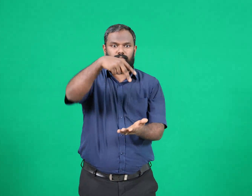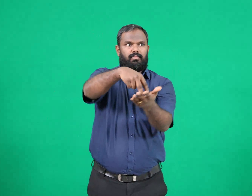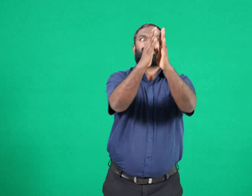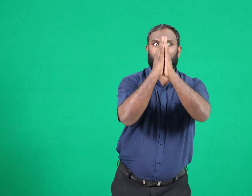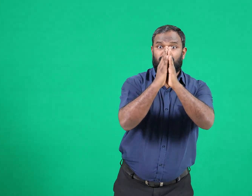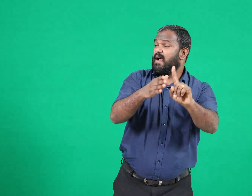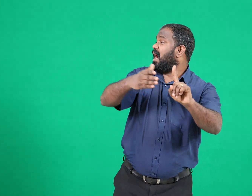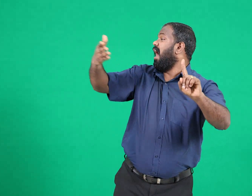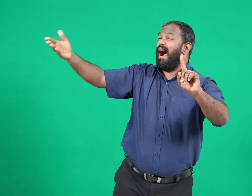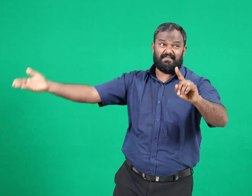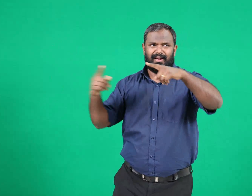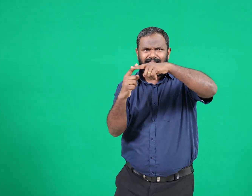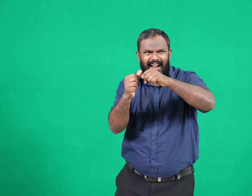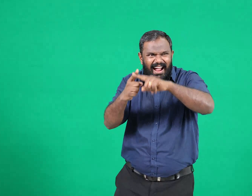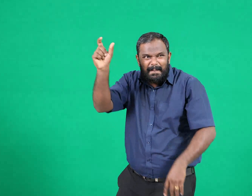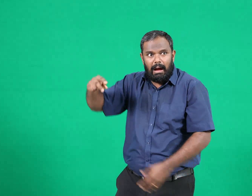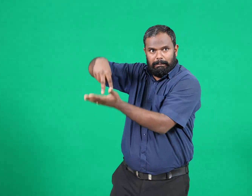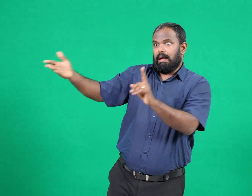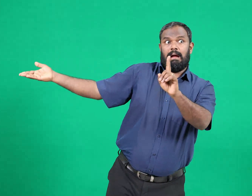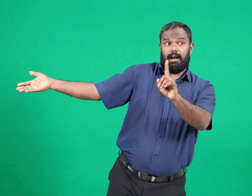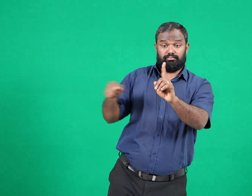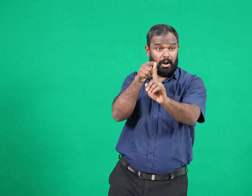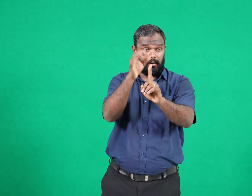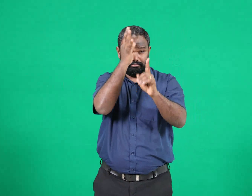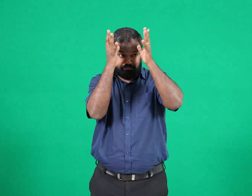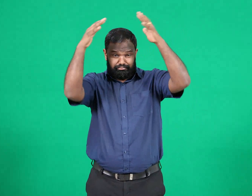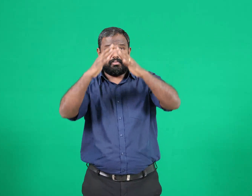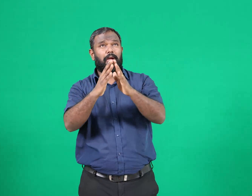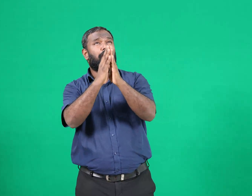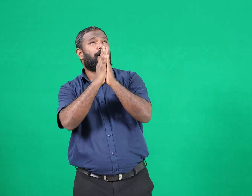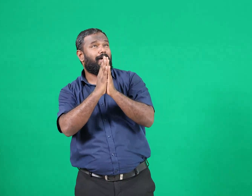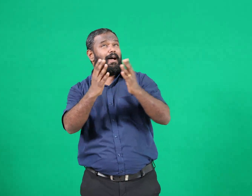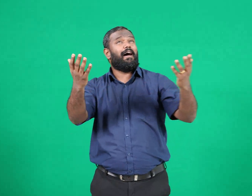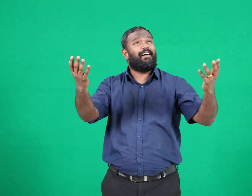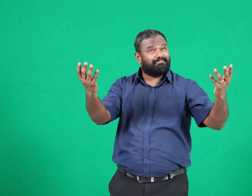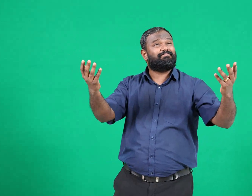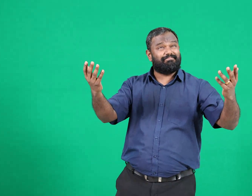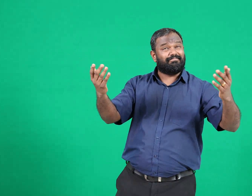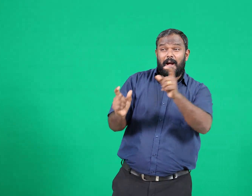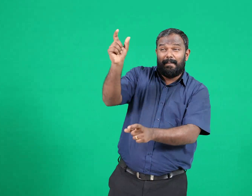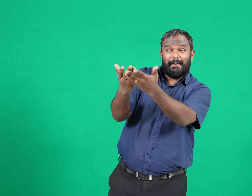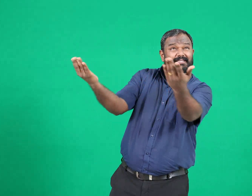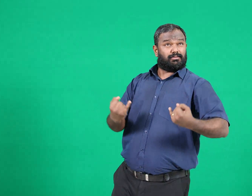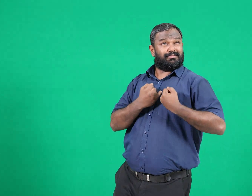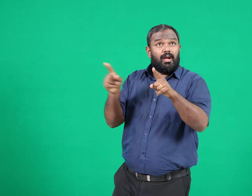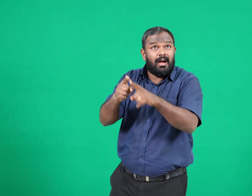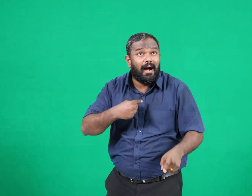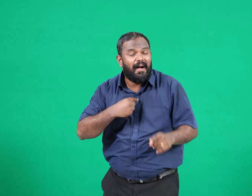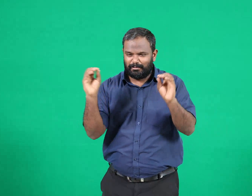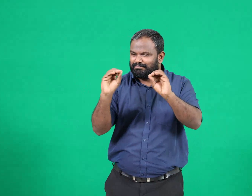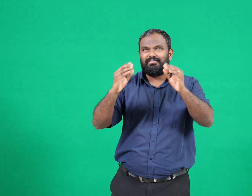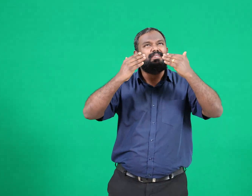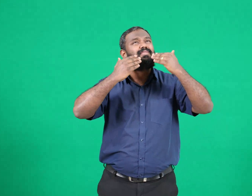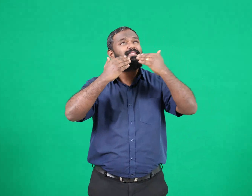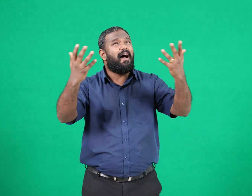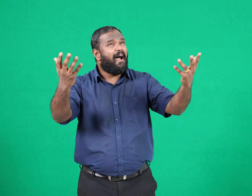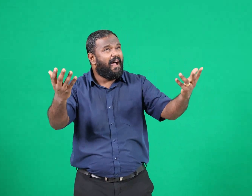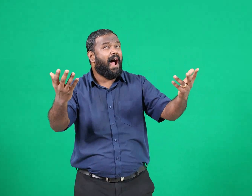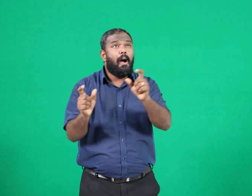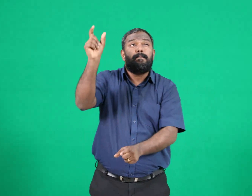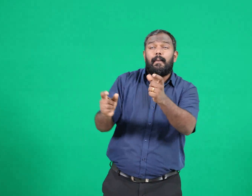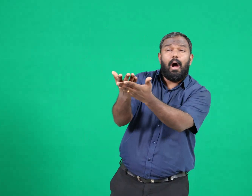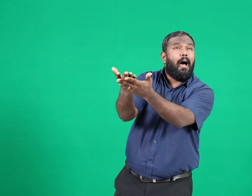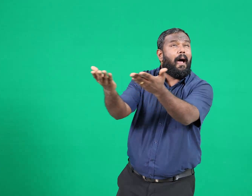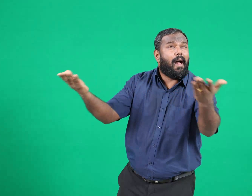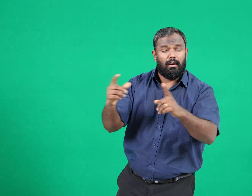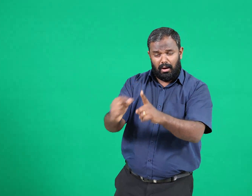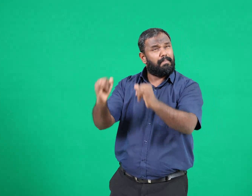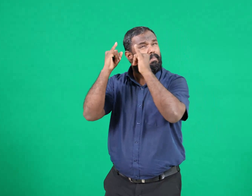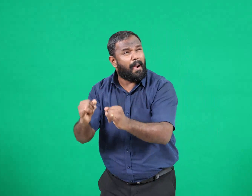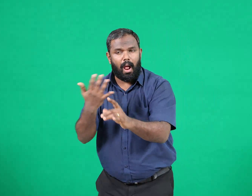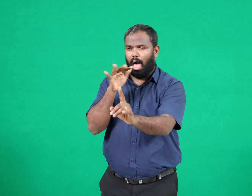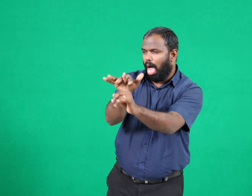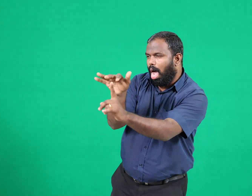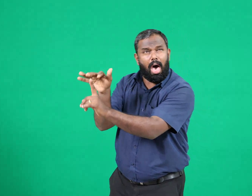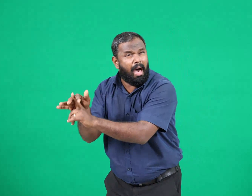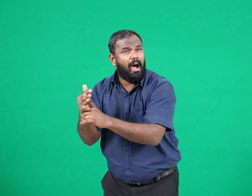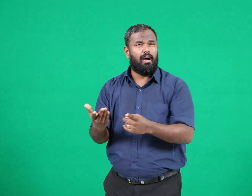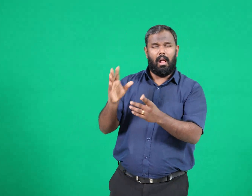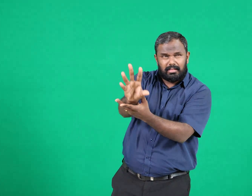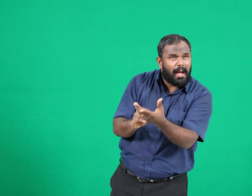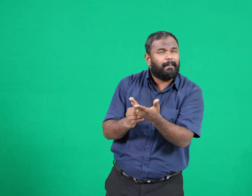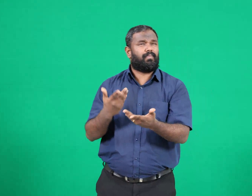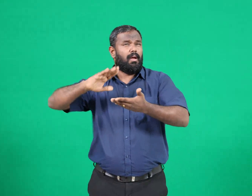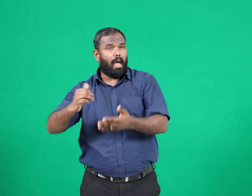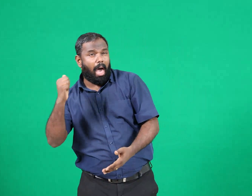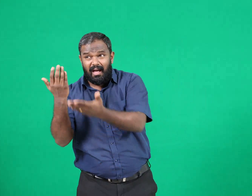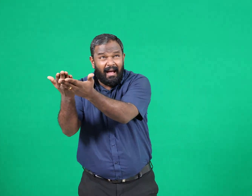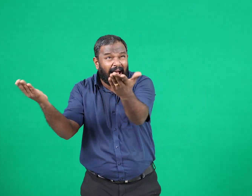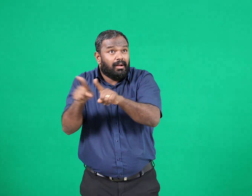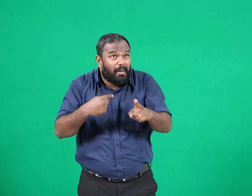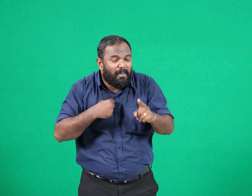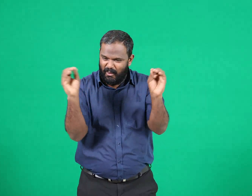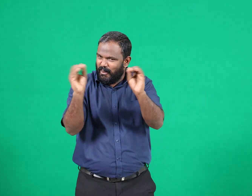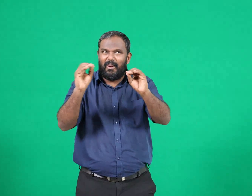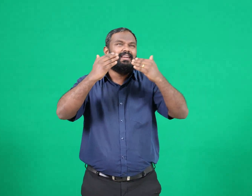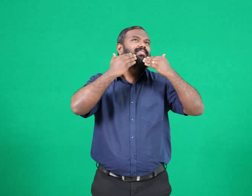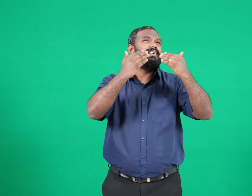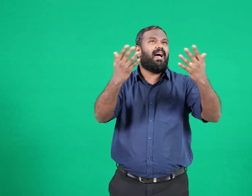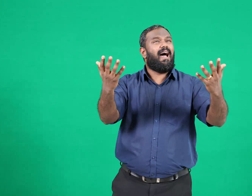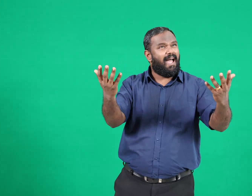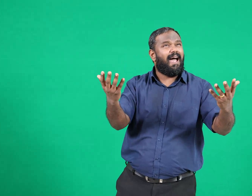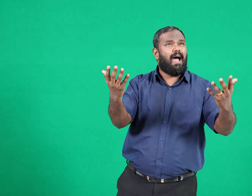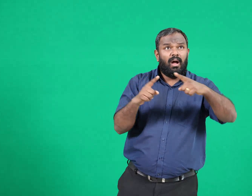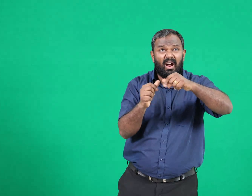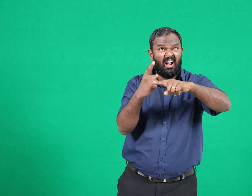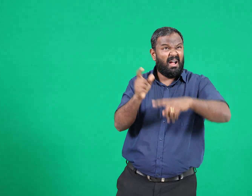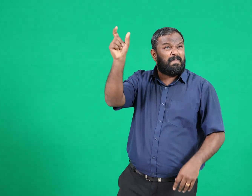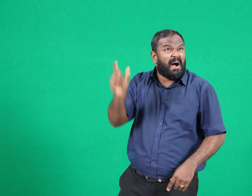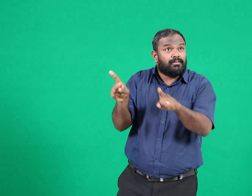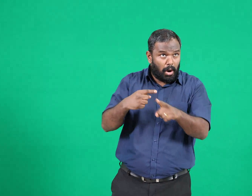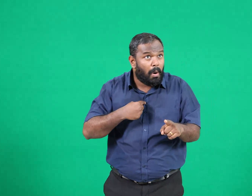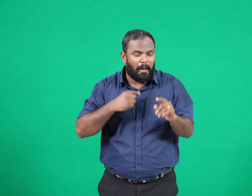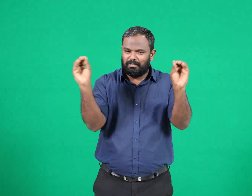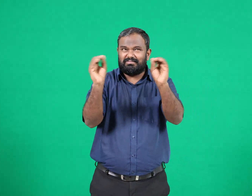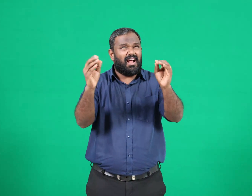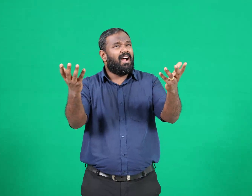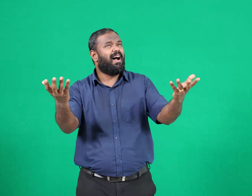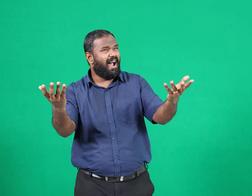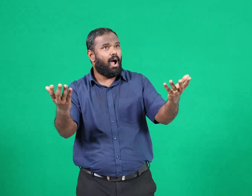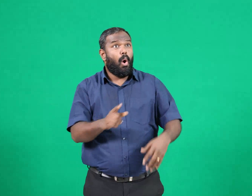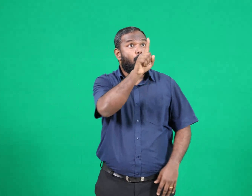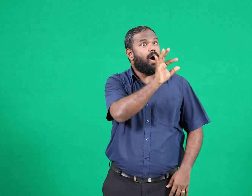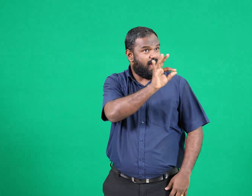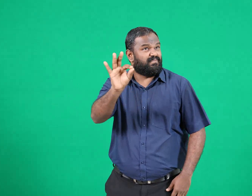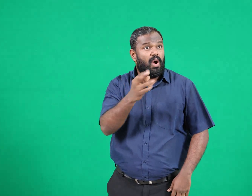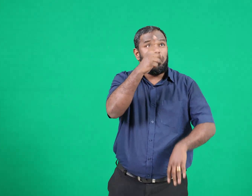The Pharisee stood by himself and prayed, ' God, I thank You that I am not like the other men-swindlers, evildoers, adulterers- or even like this tax collector.